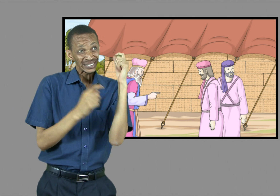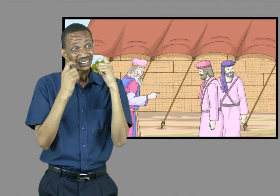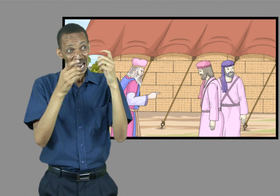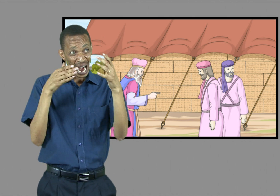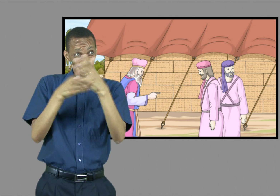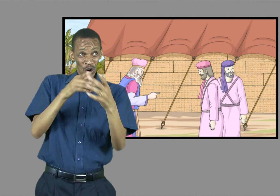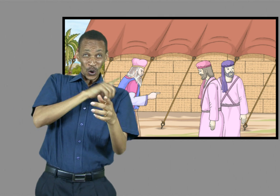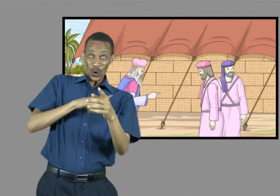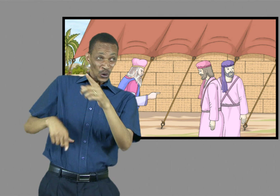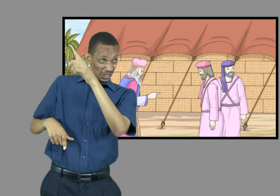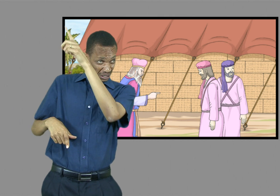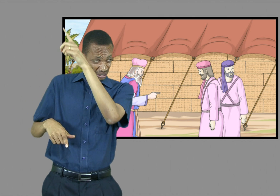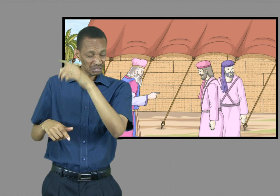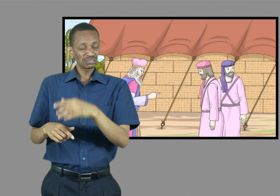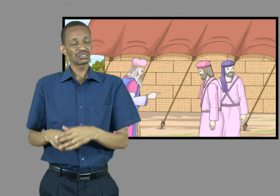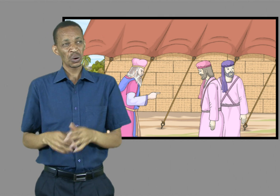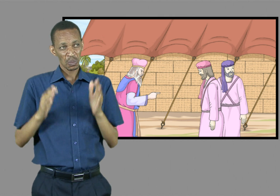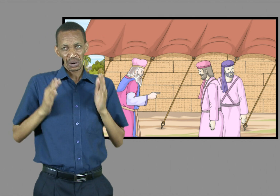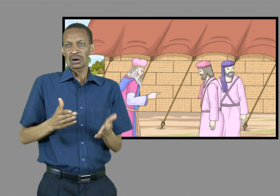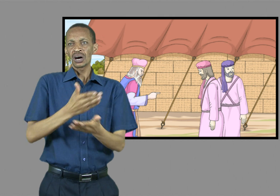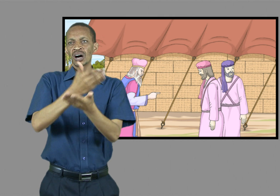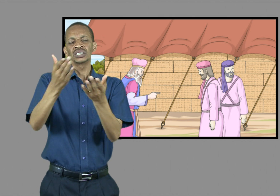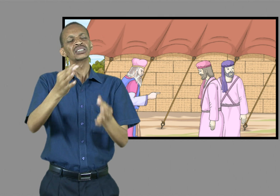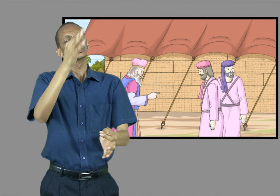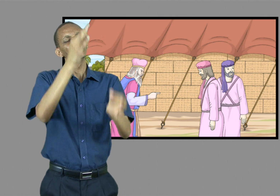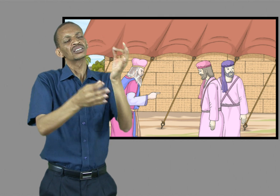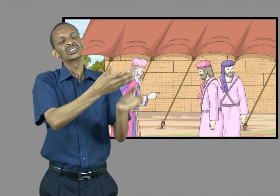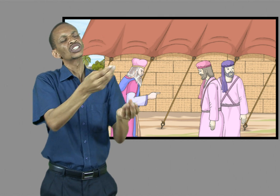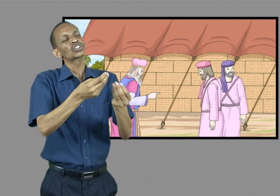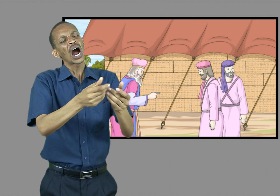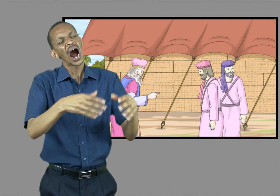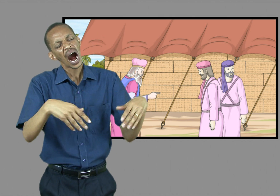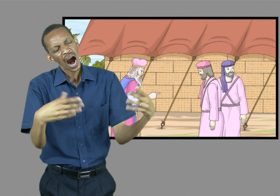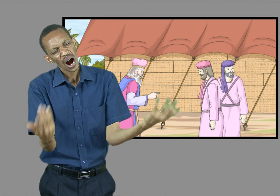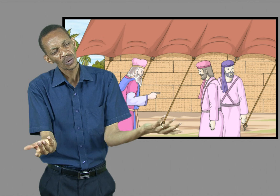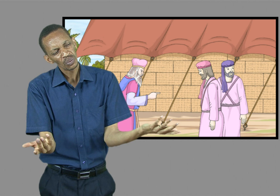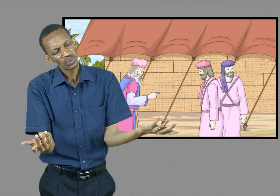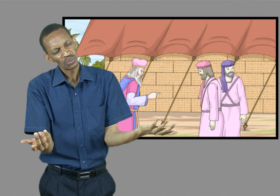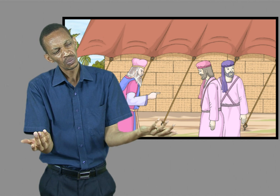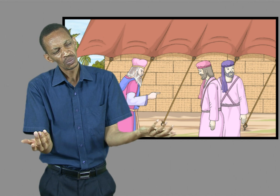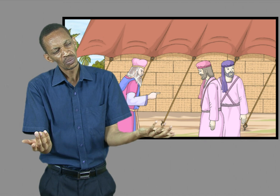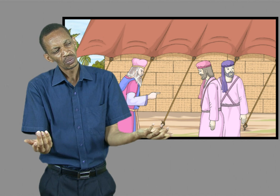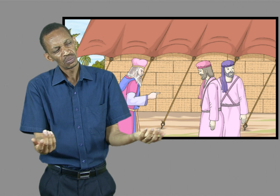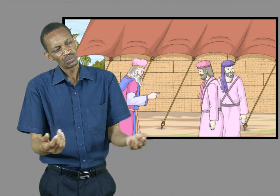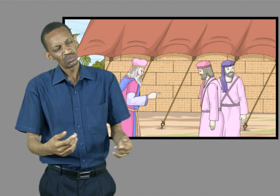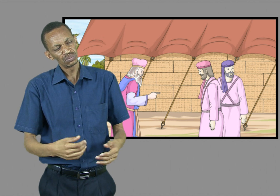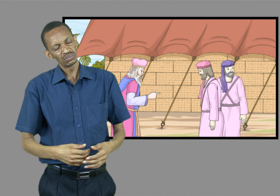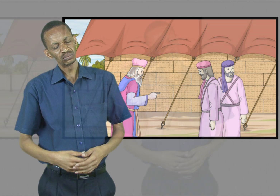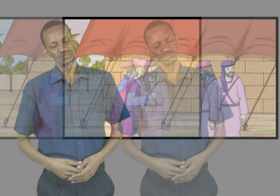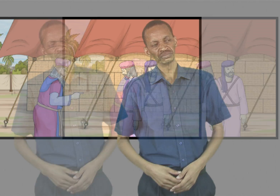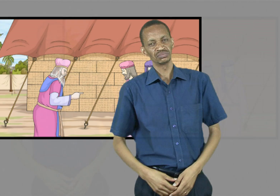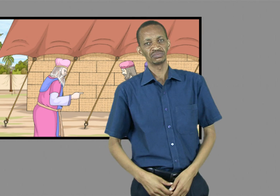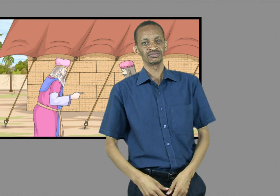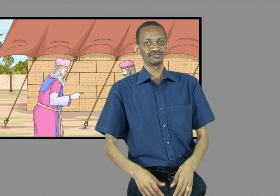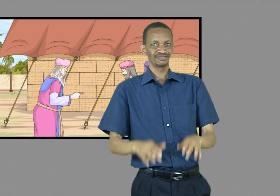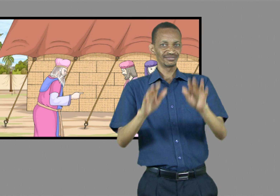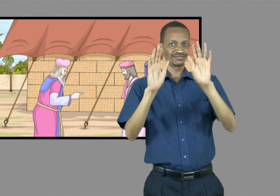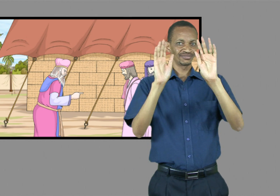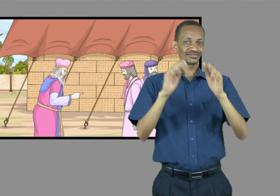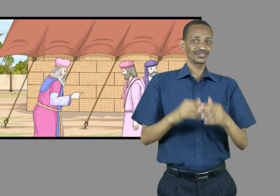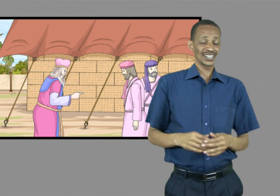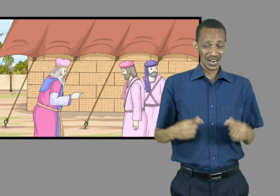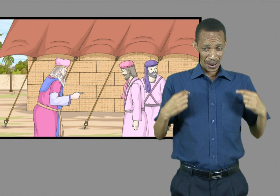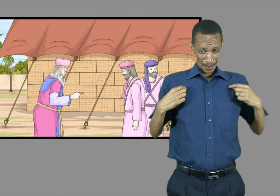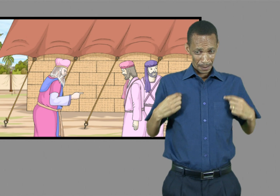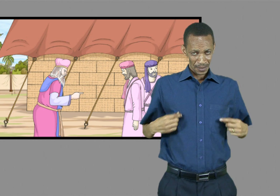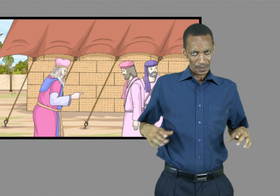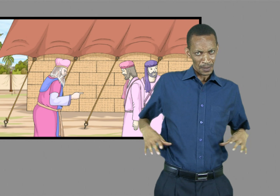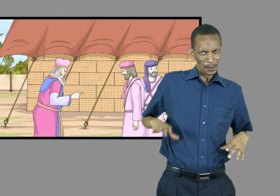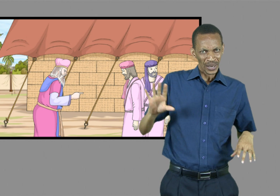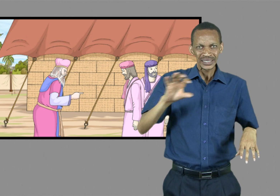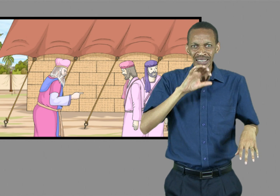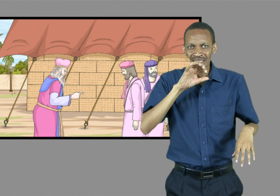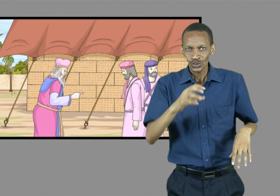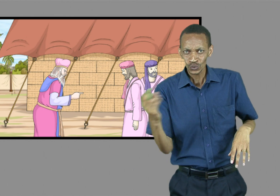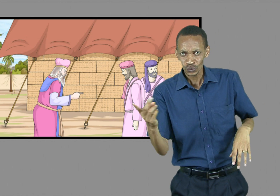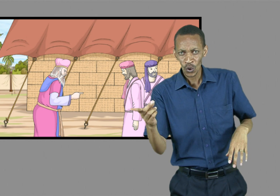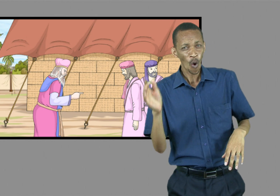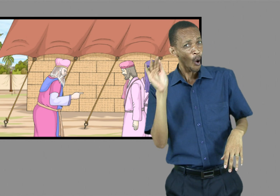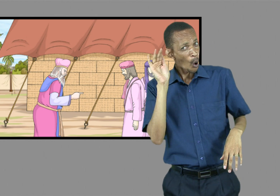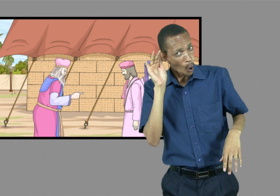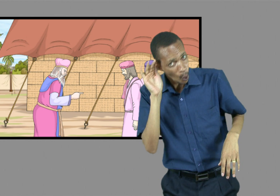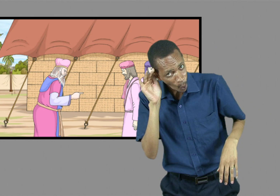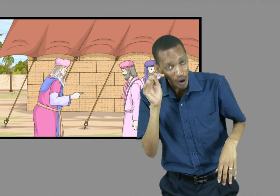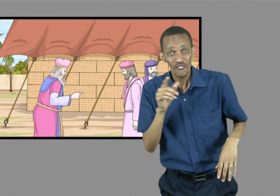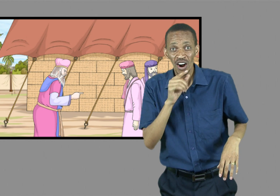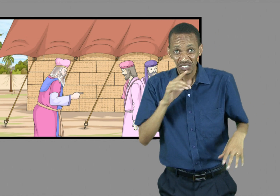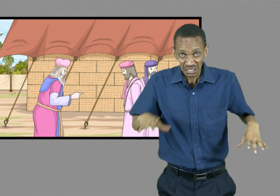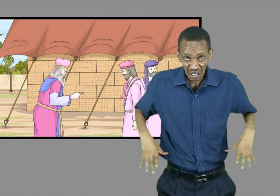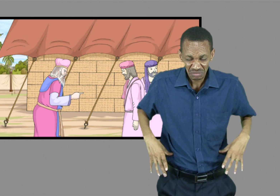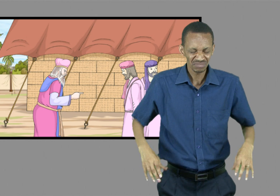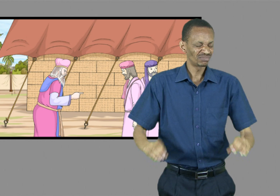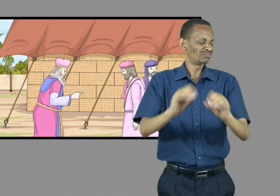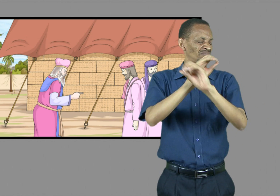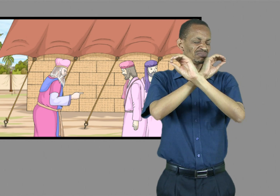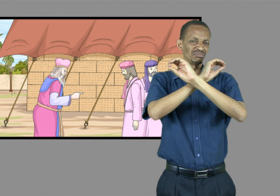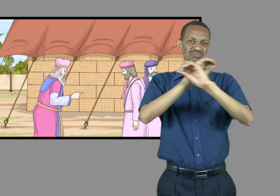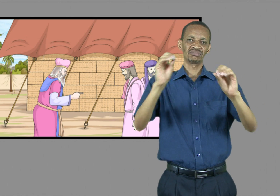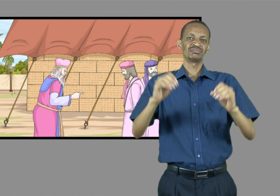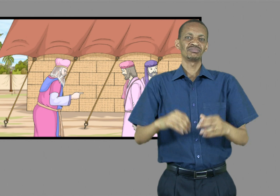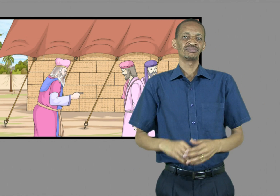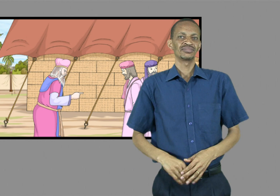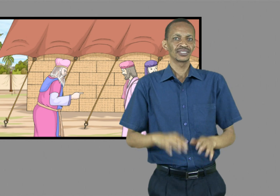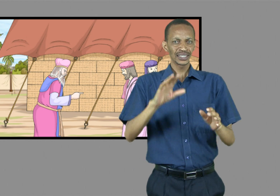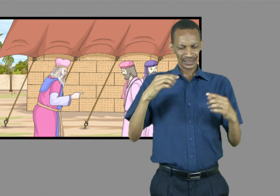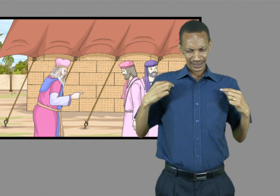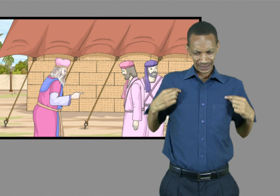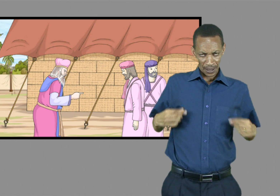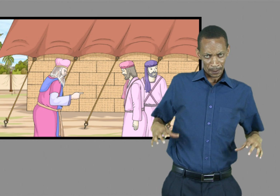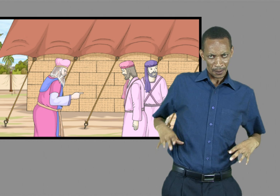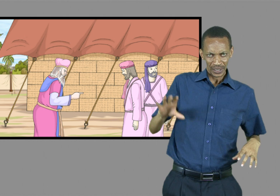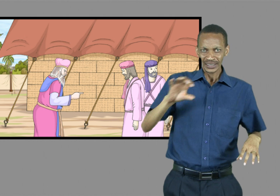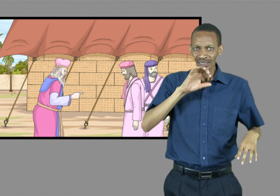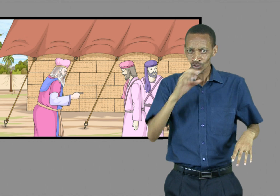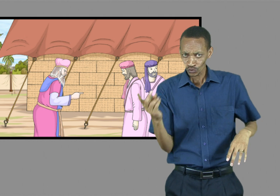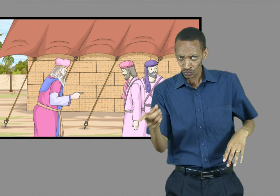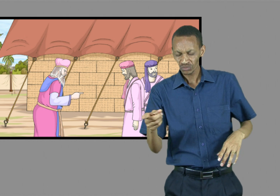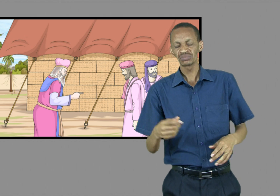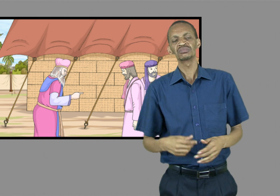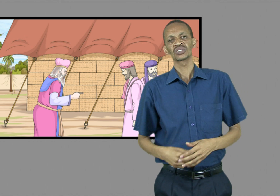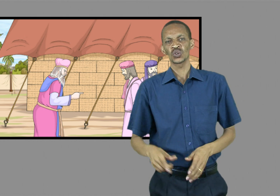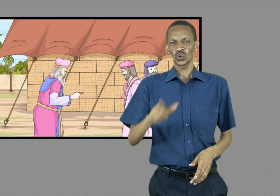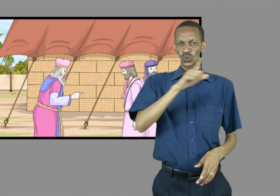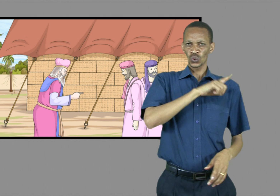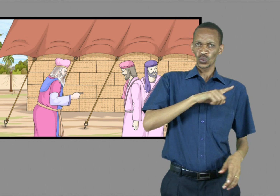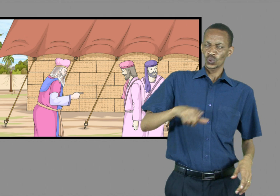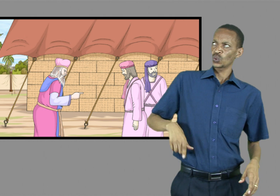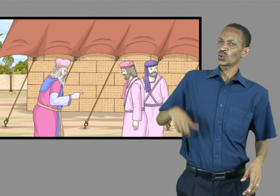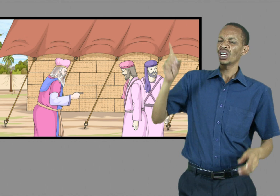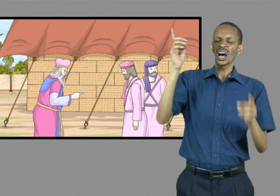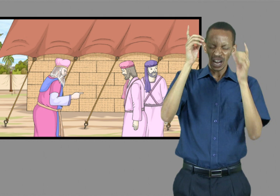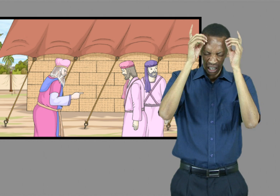but if a man sins against the LORD, who can intercede for him?”